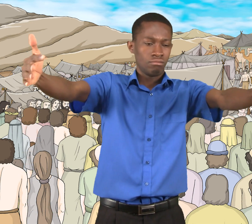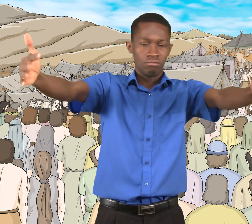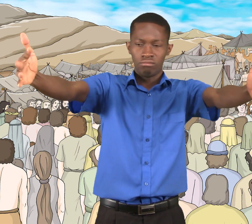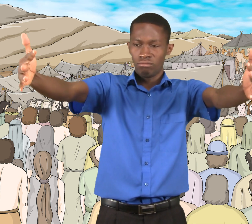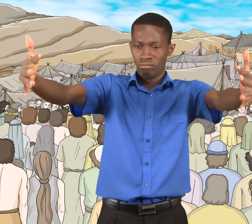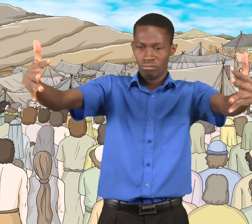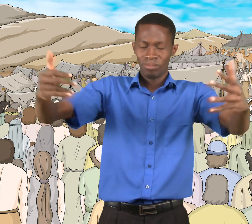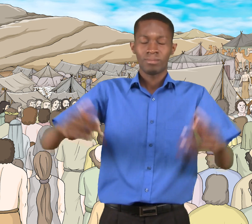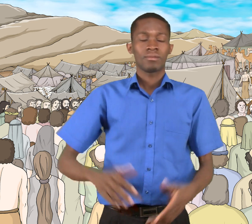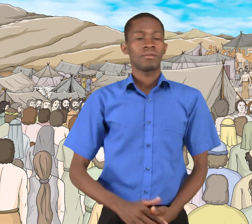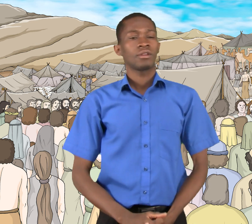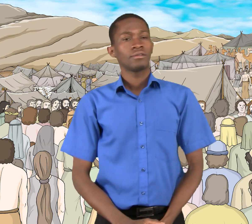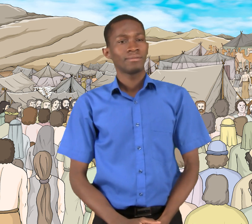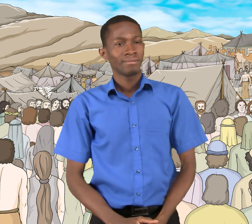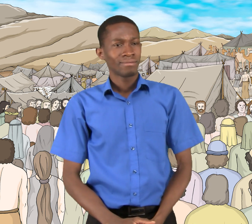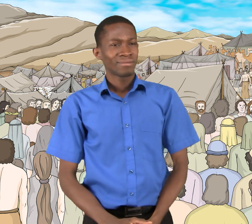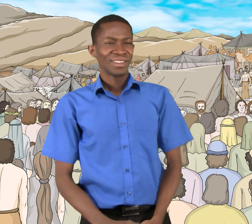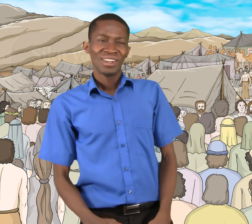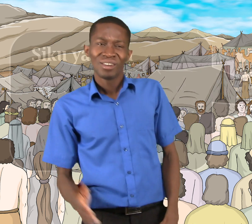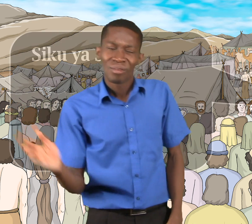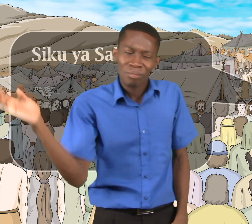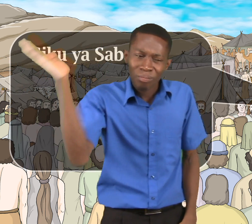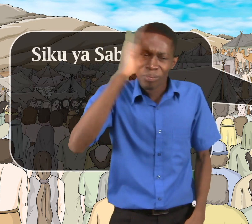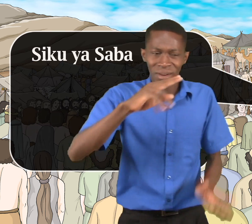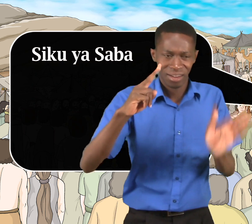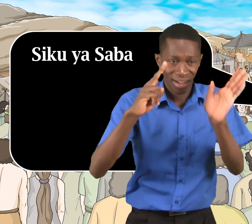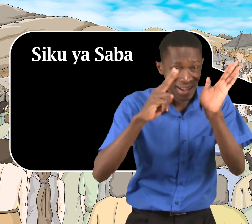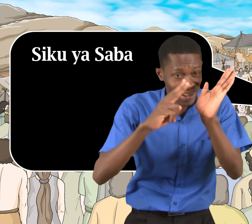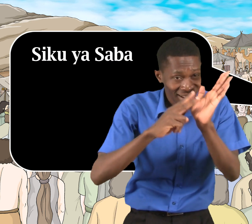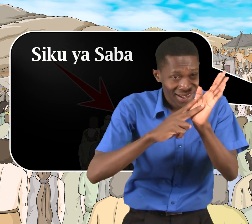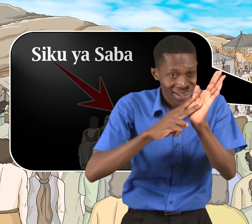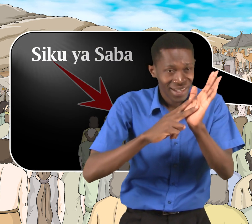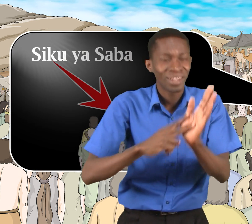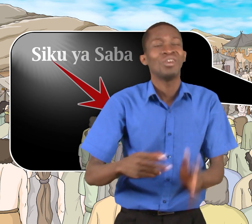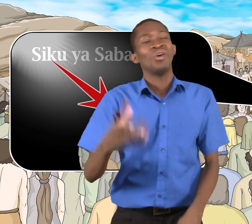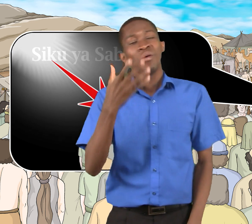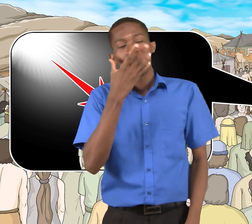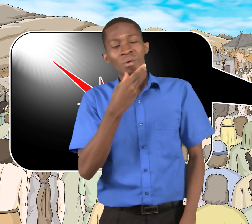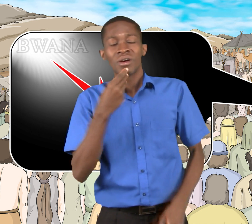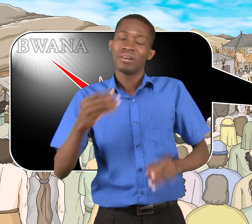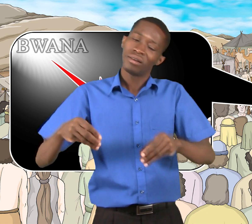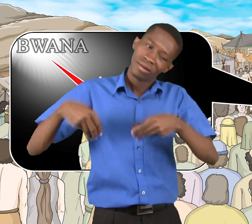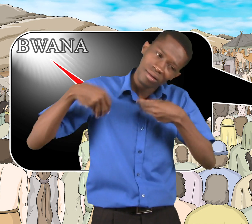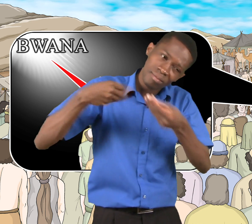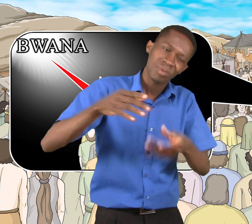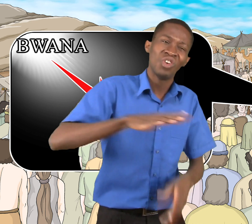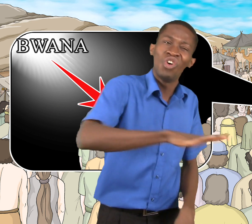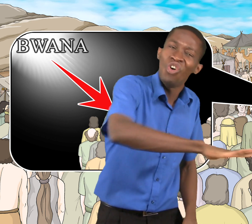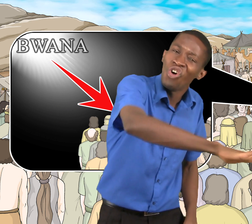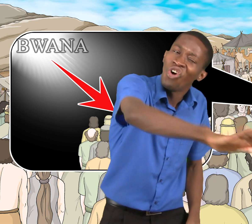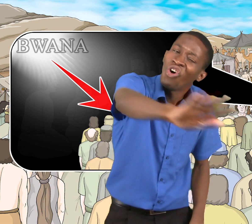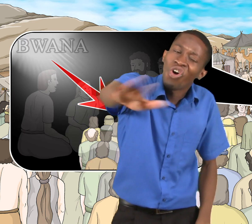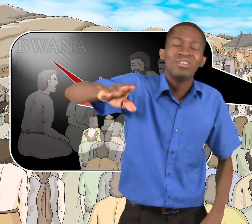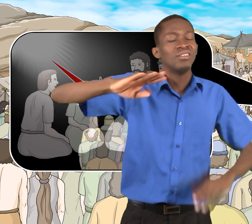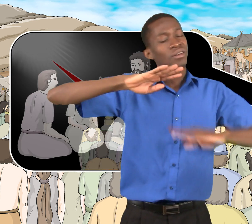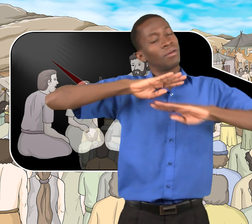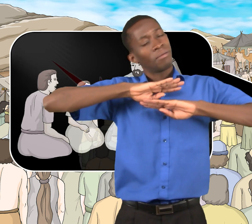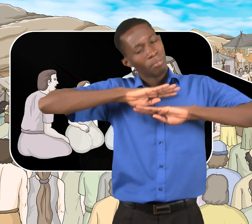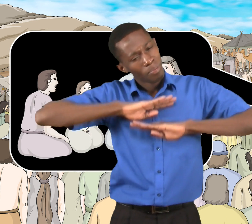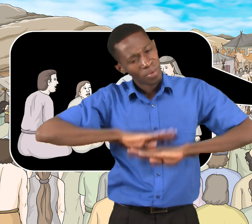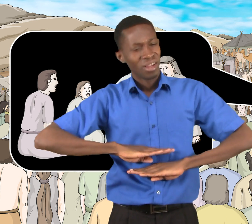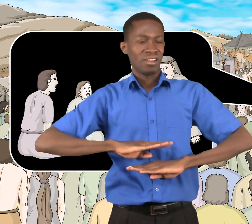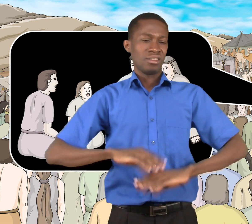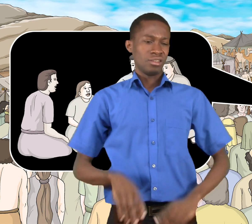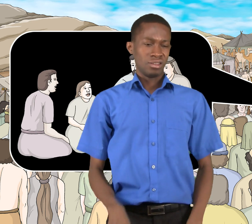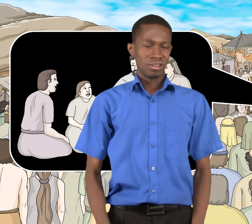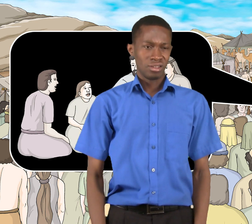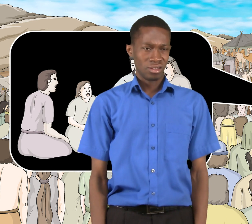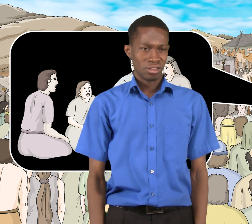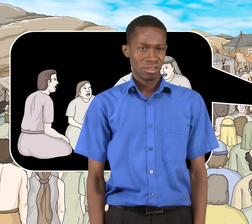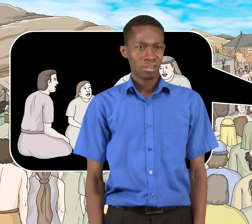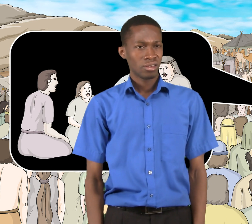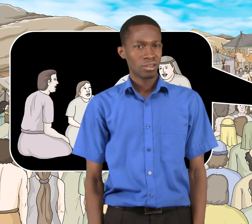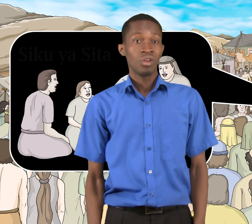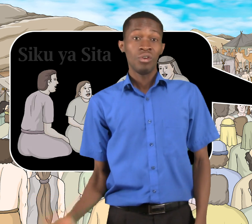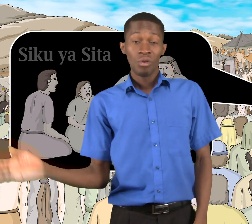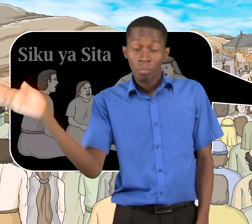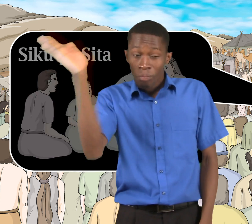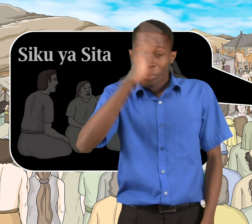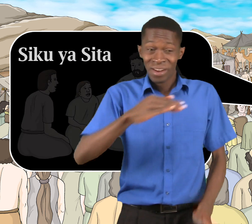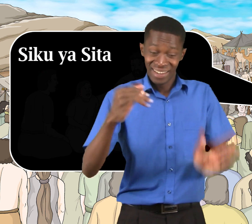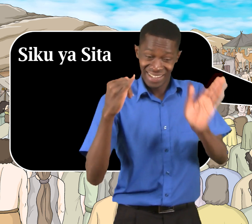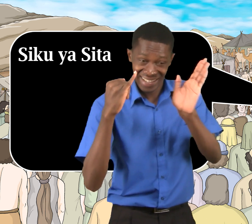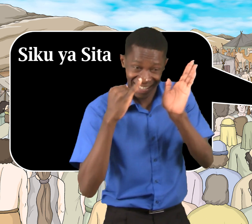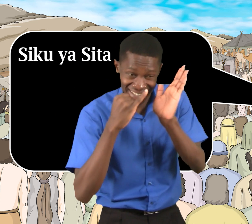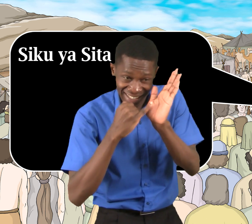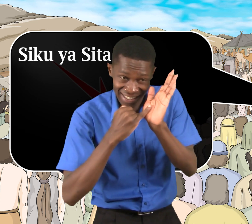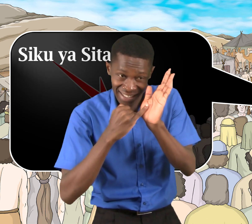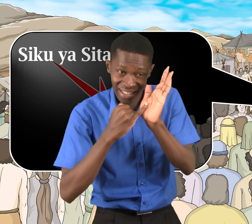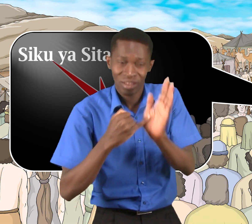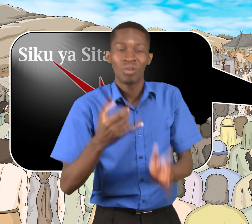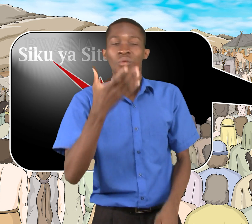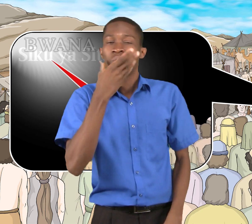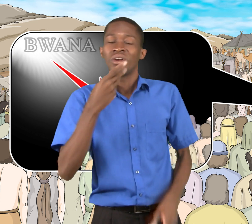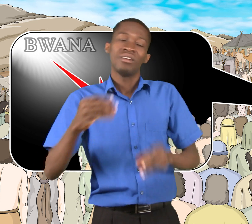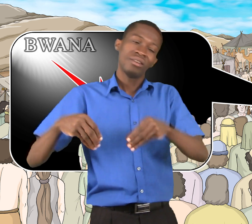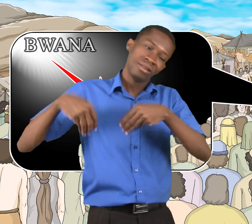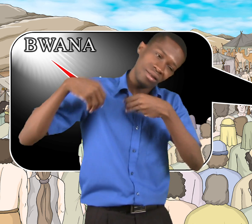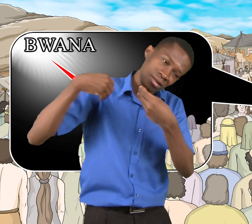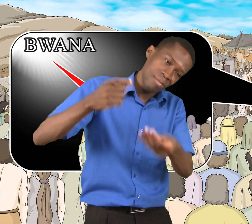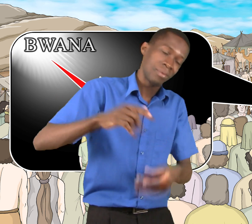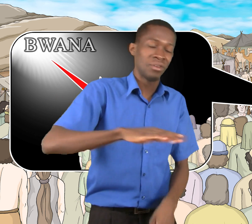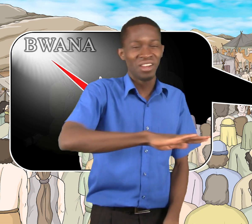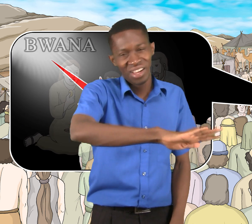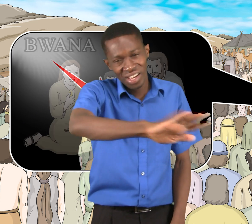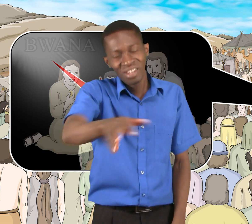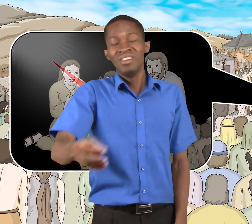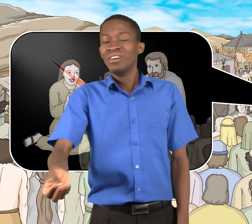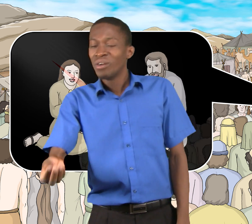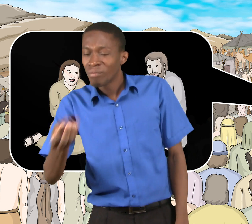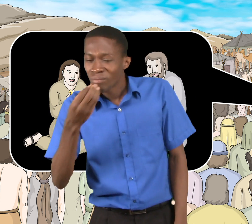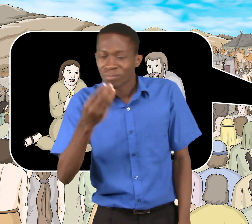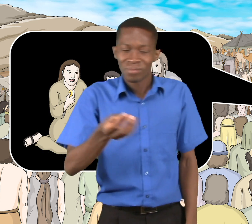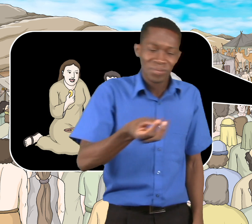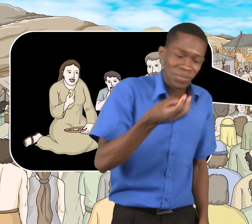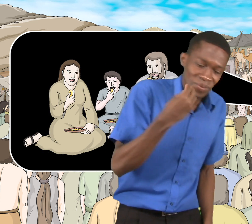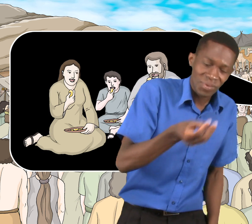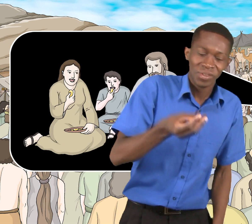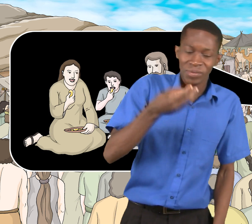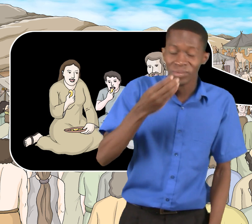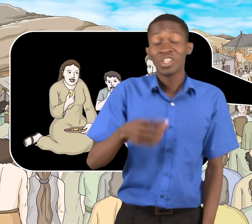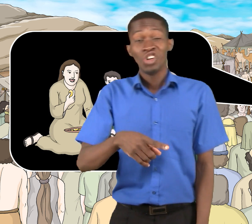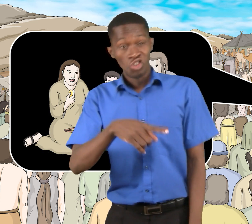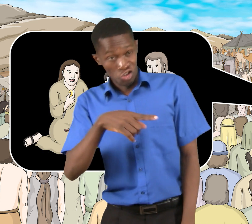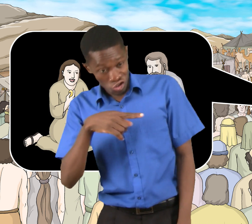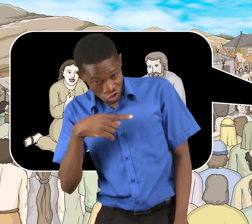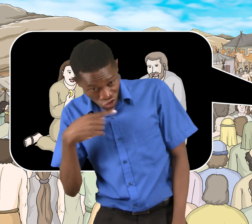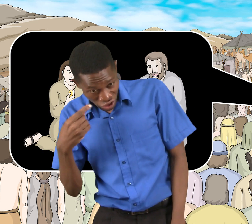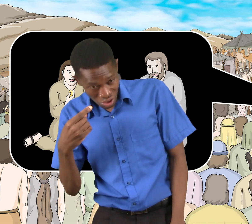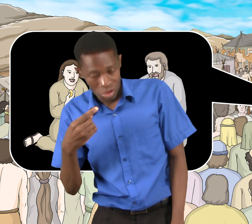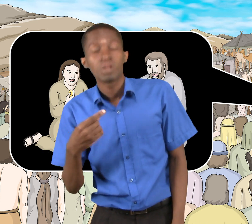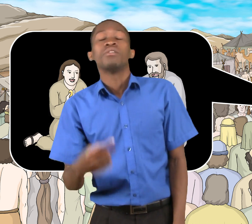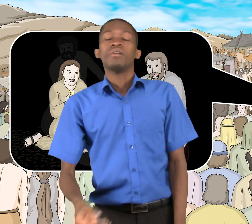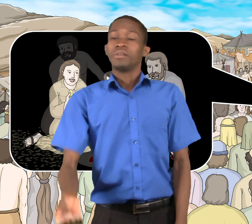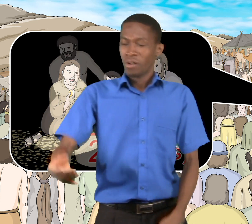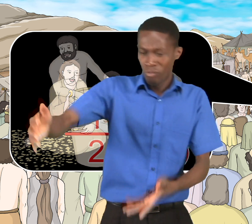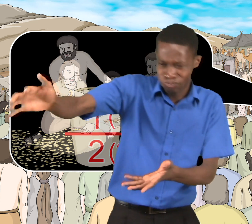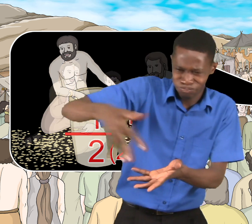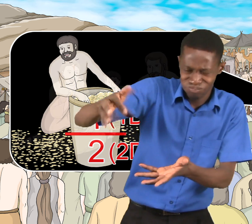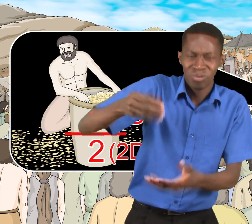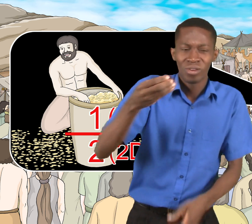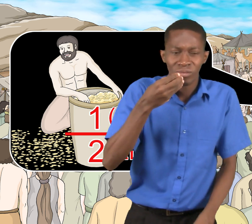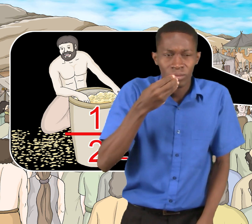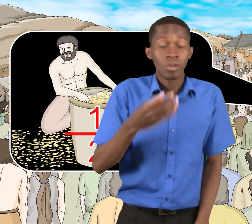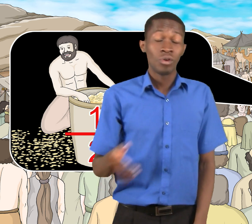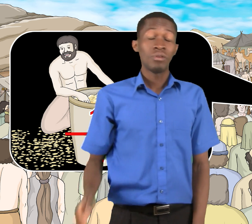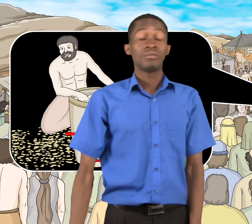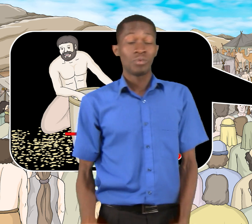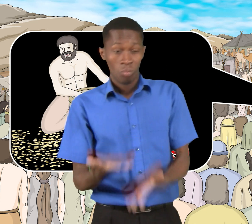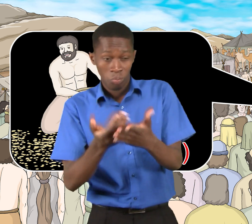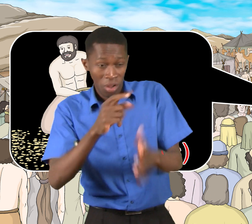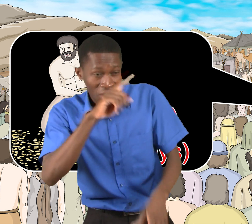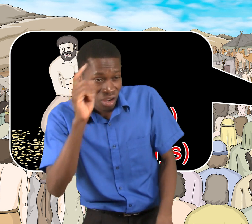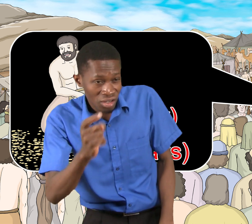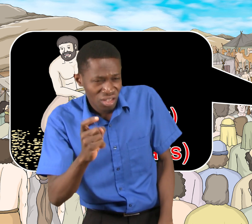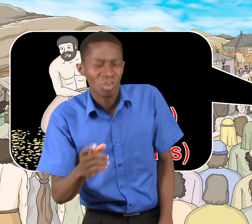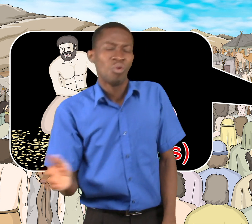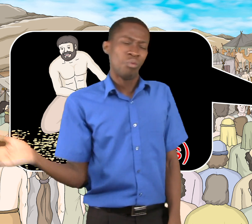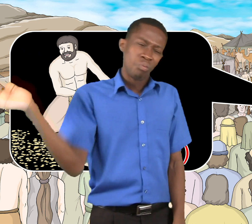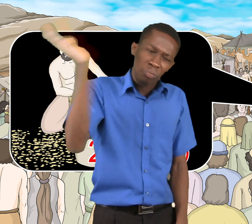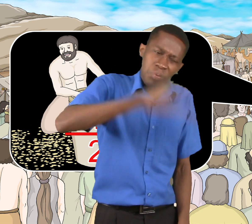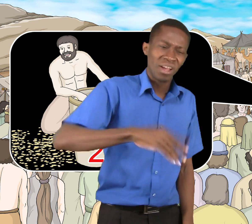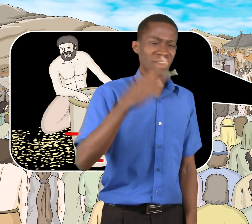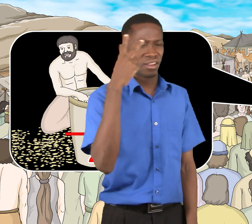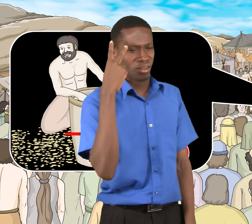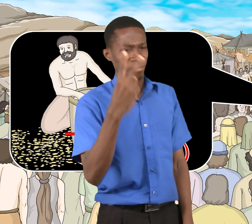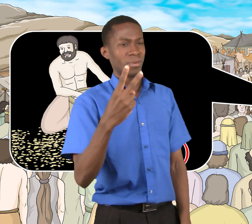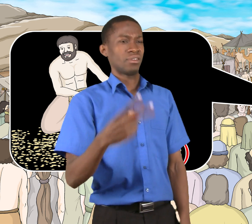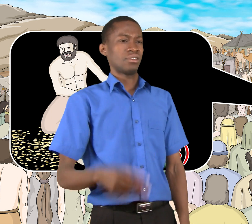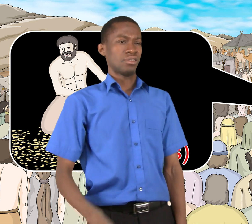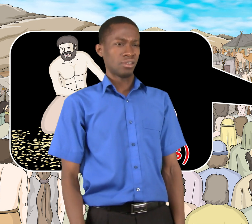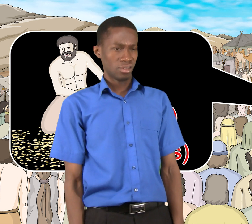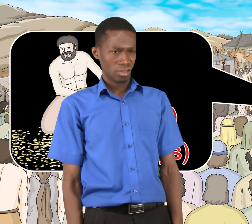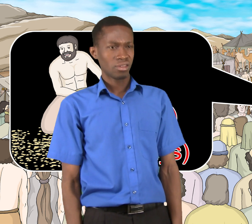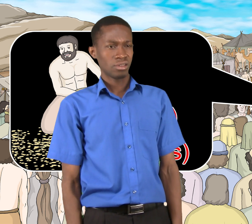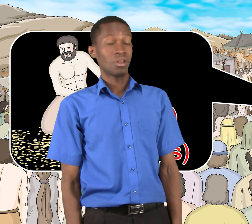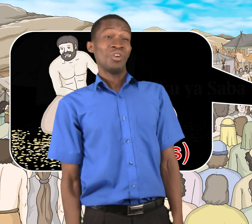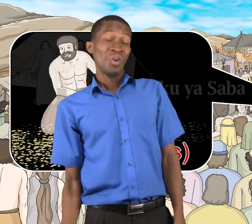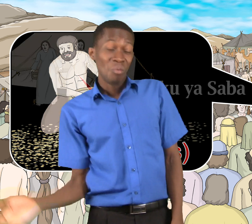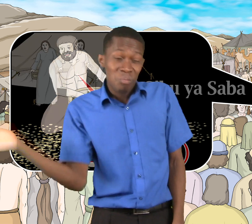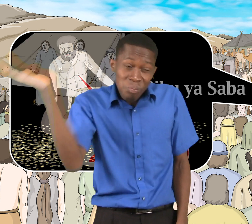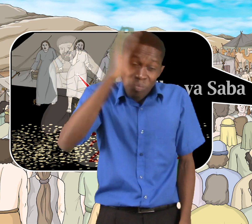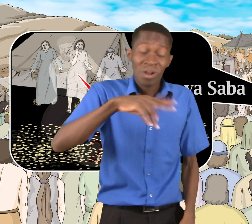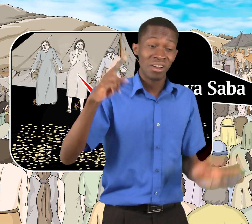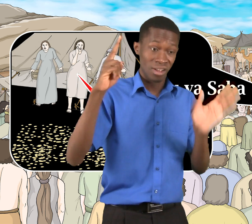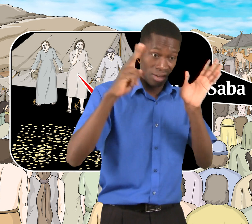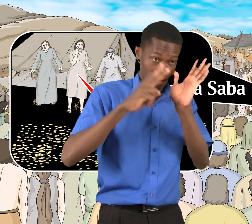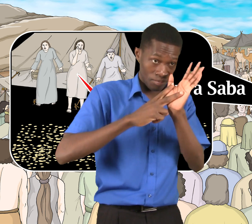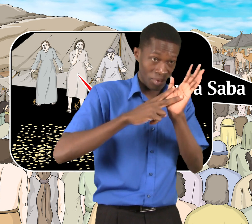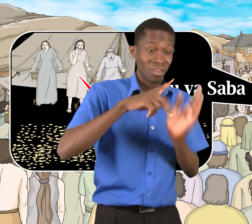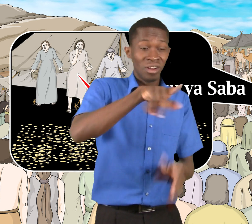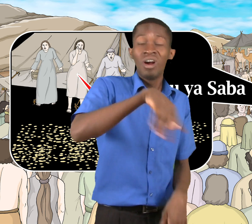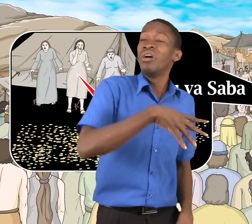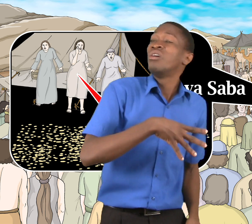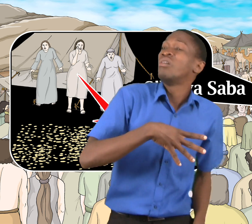Understand that the LORD has given you the Sabbath; that is why on the sixth day He will give you bread for two days.